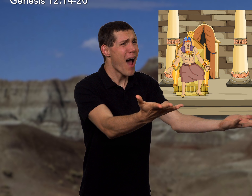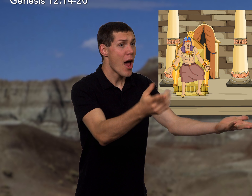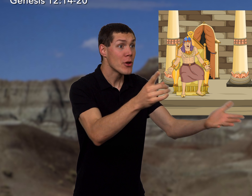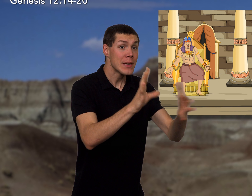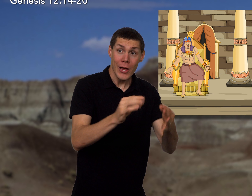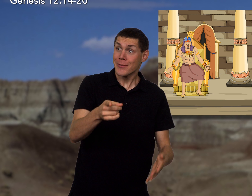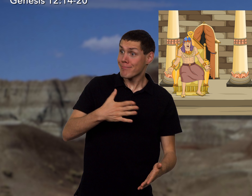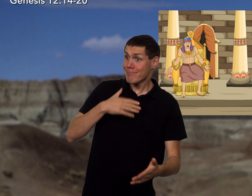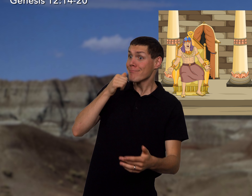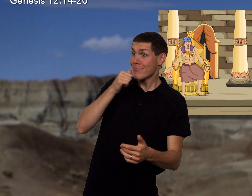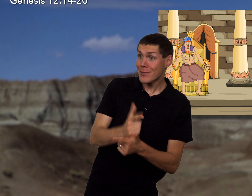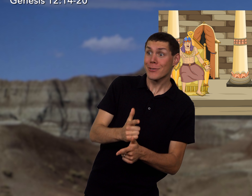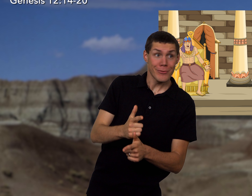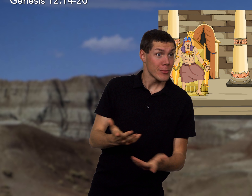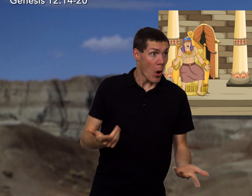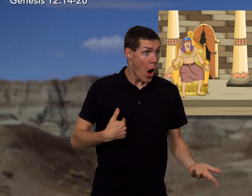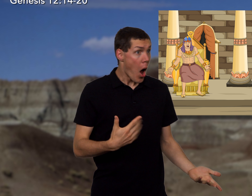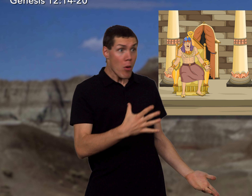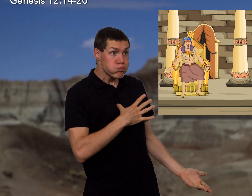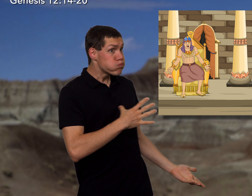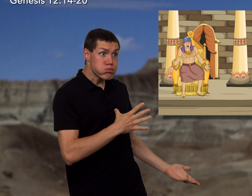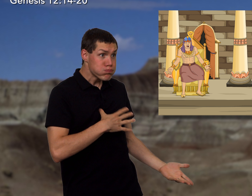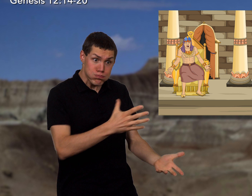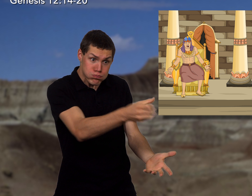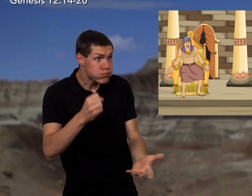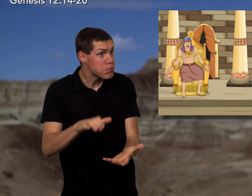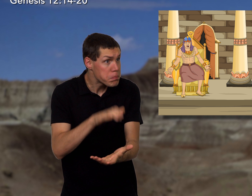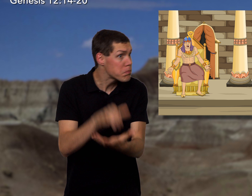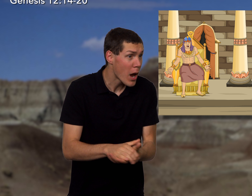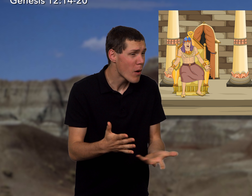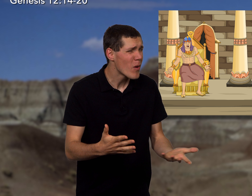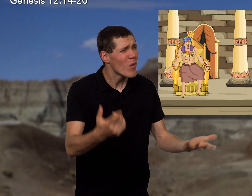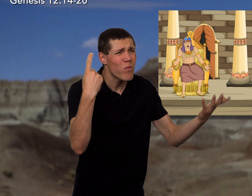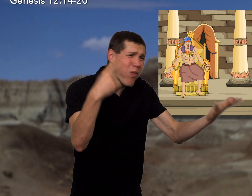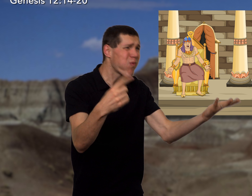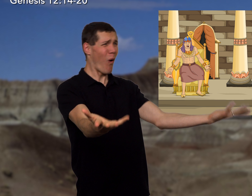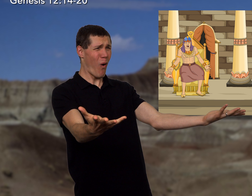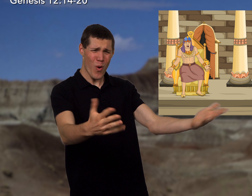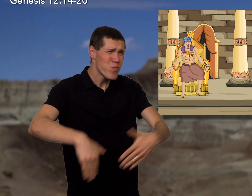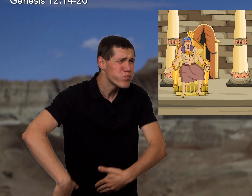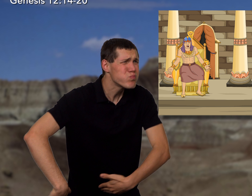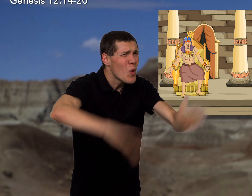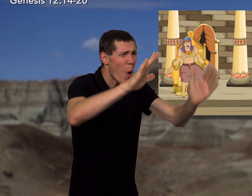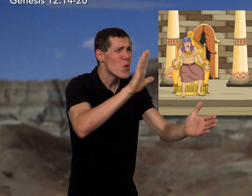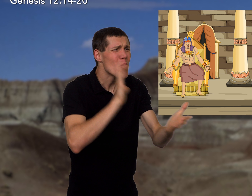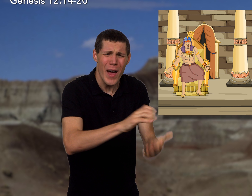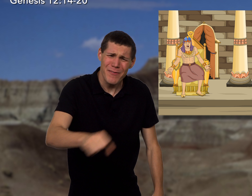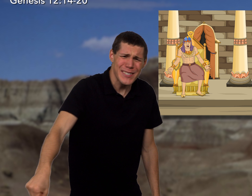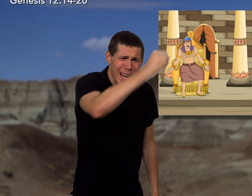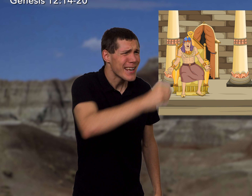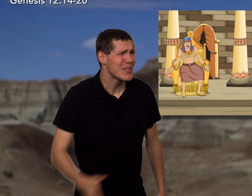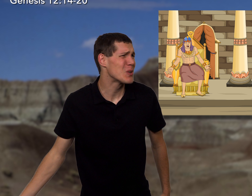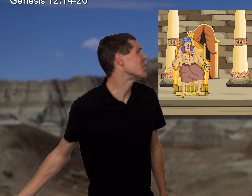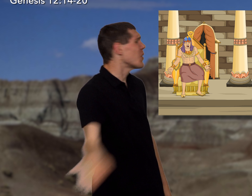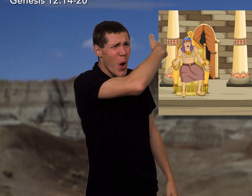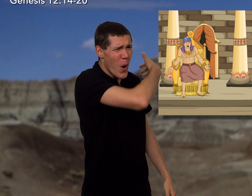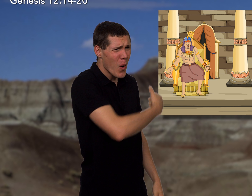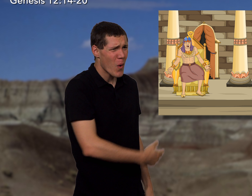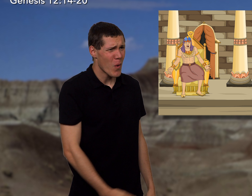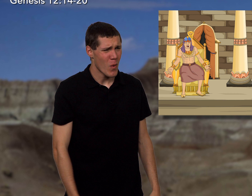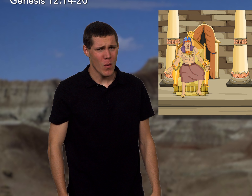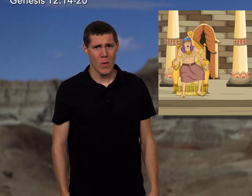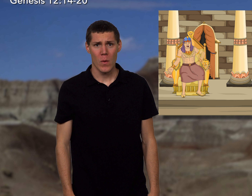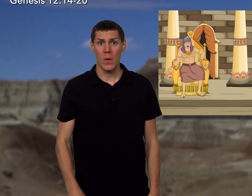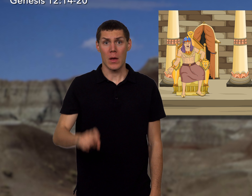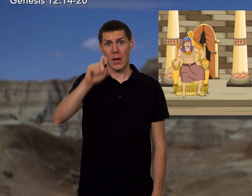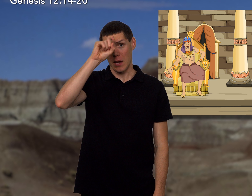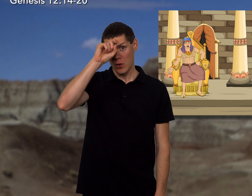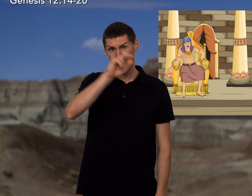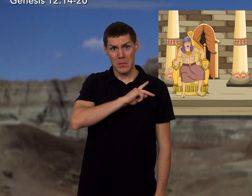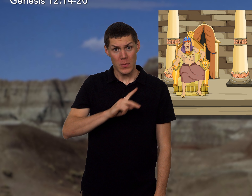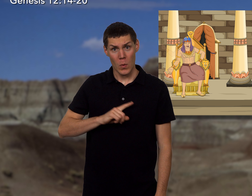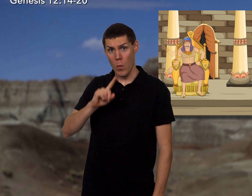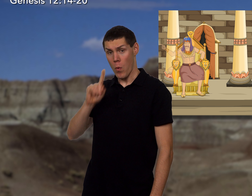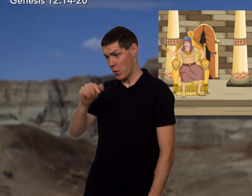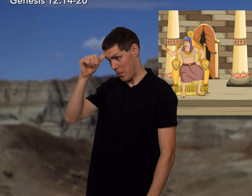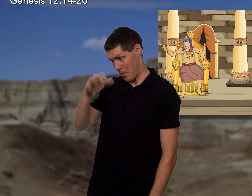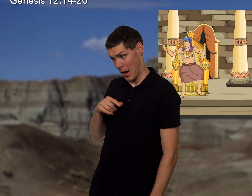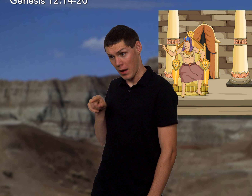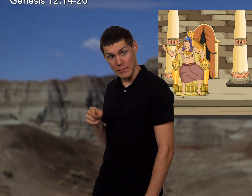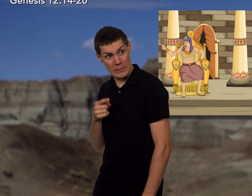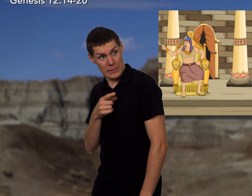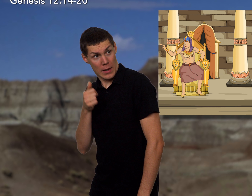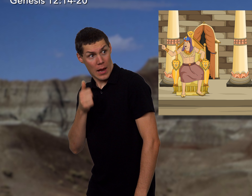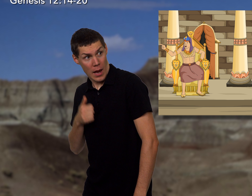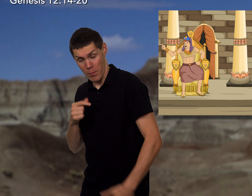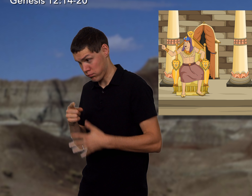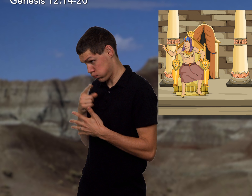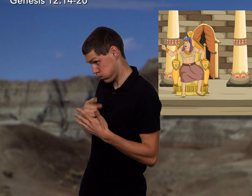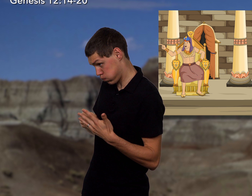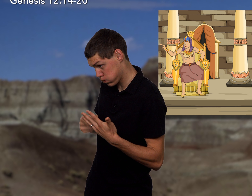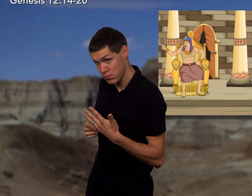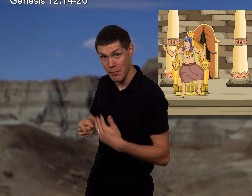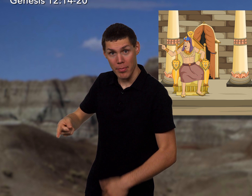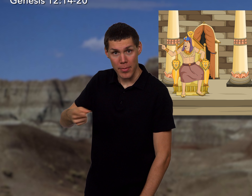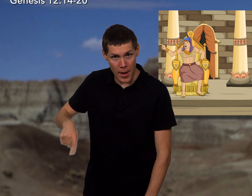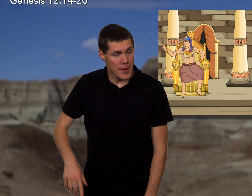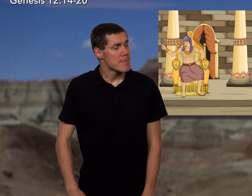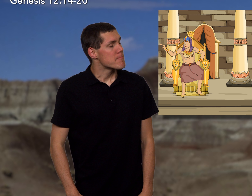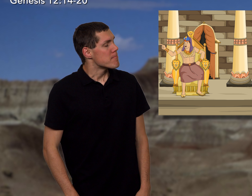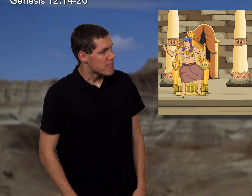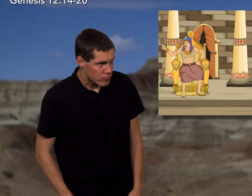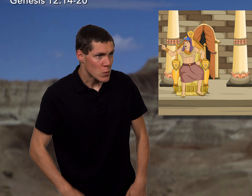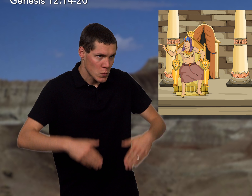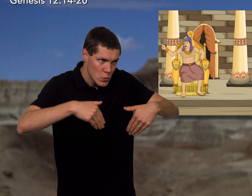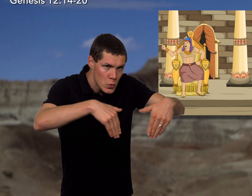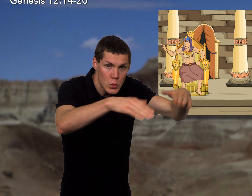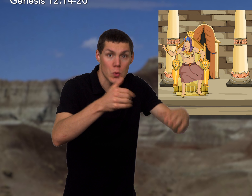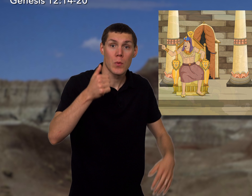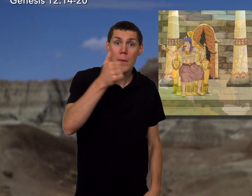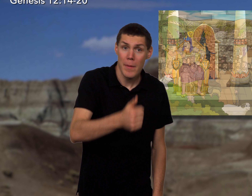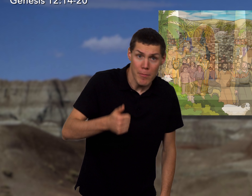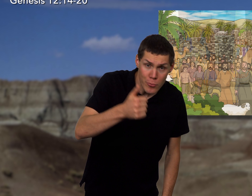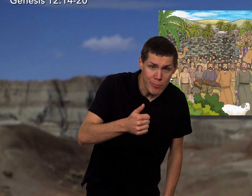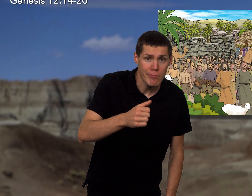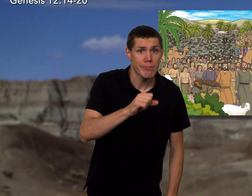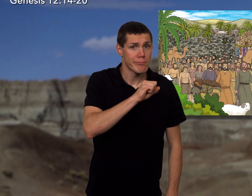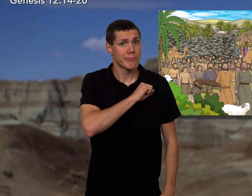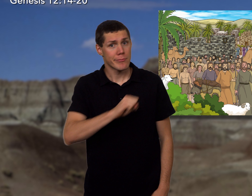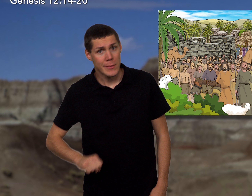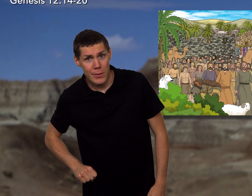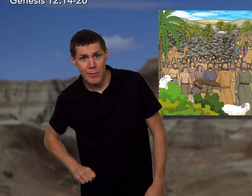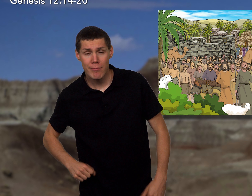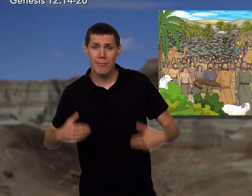Why did you say, ‘She is my sister,’ so that I took her as my wife? Now then, here is your wife. Take her and go!”